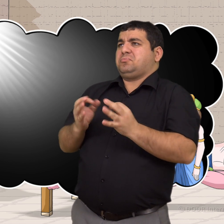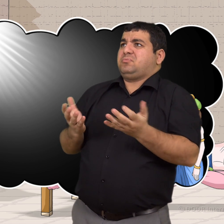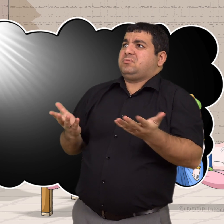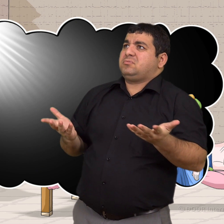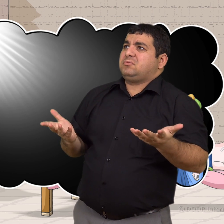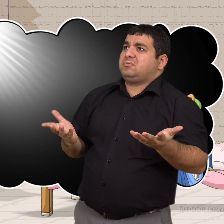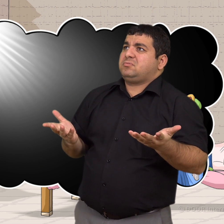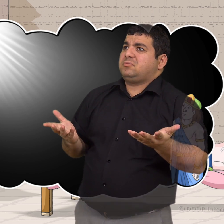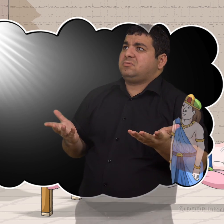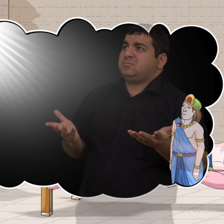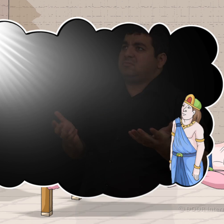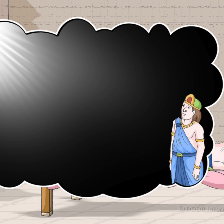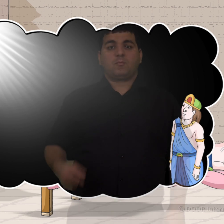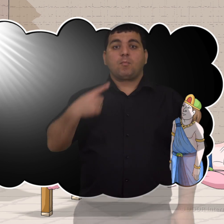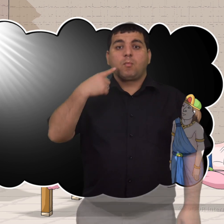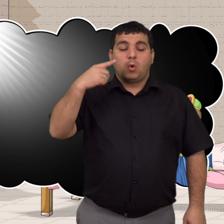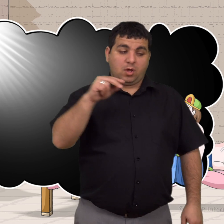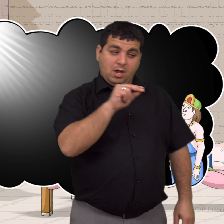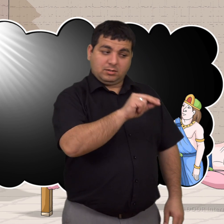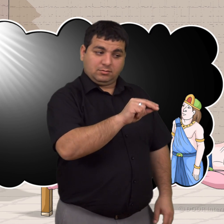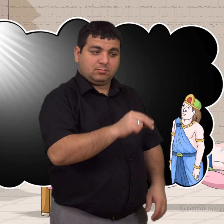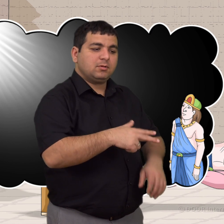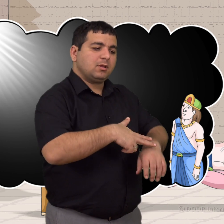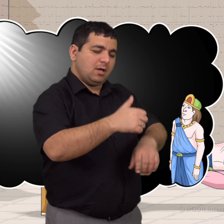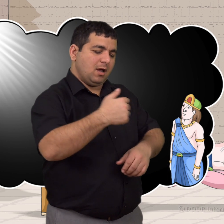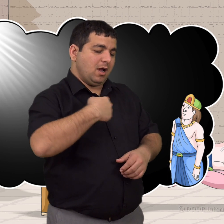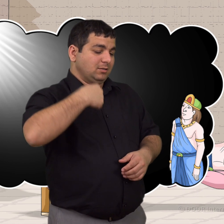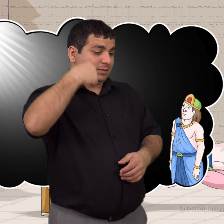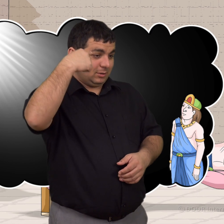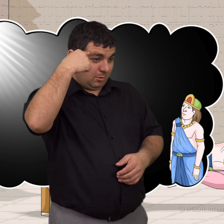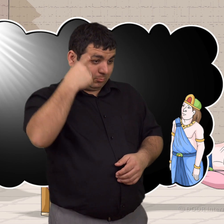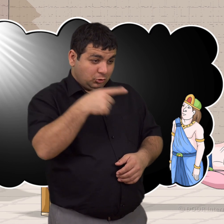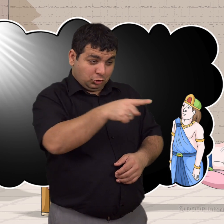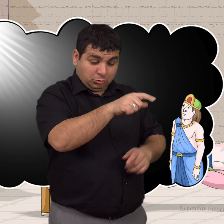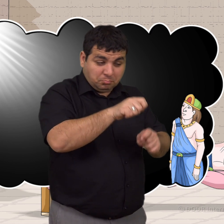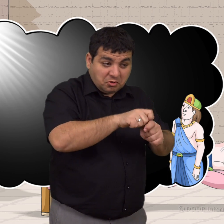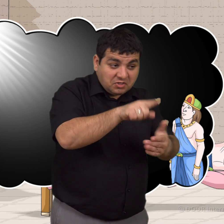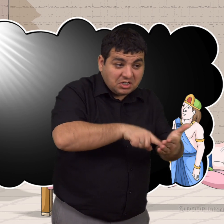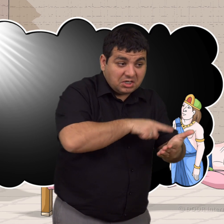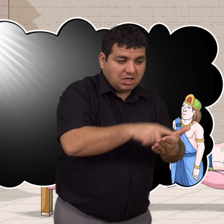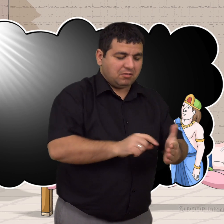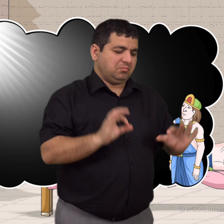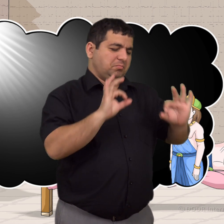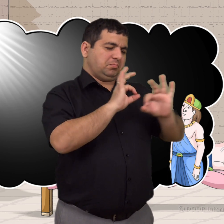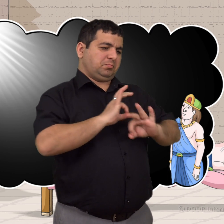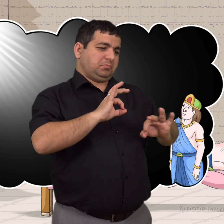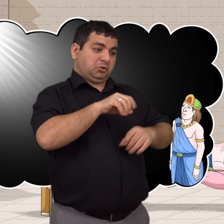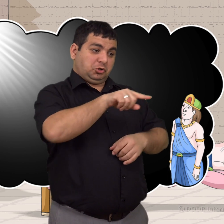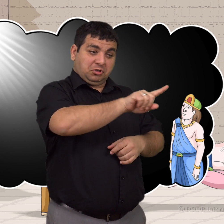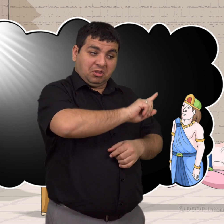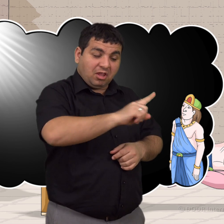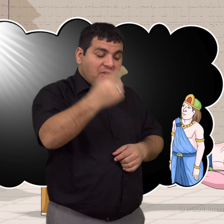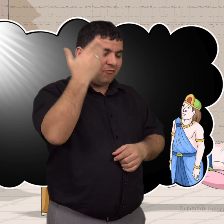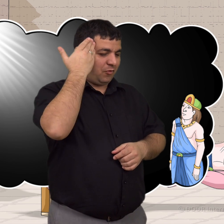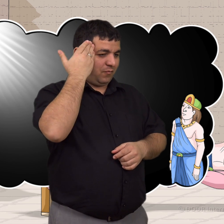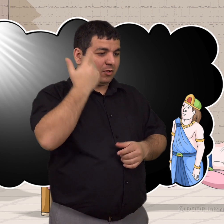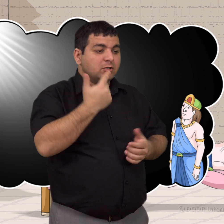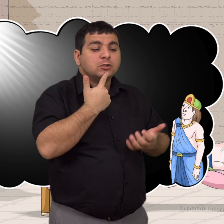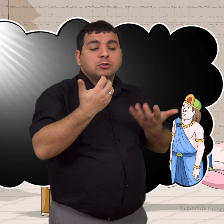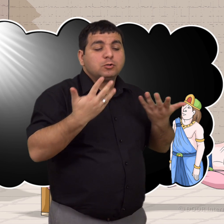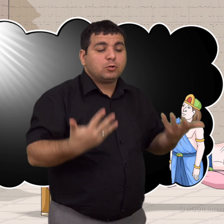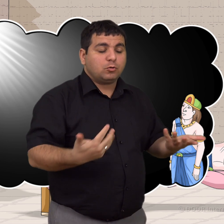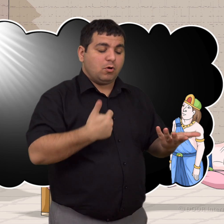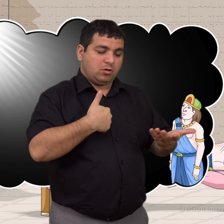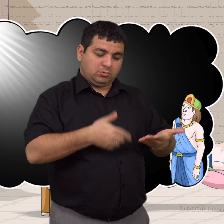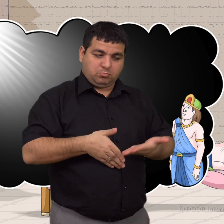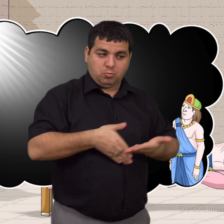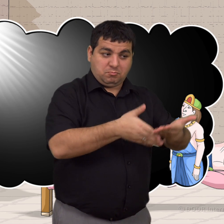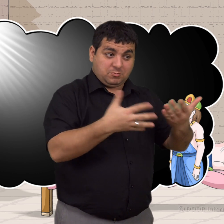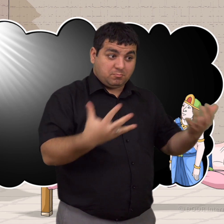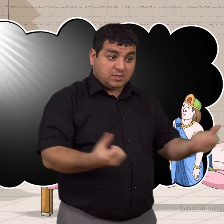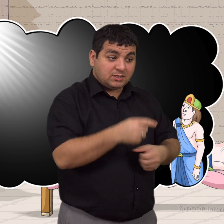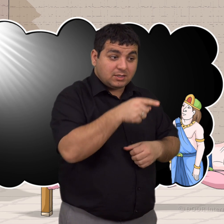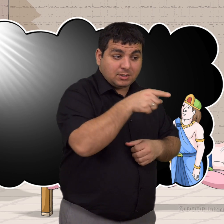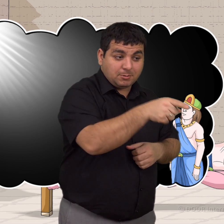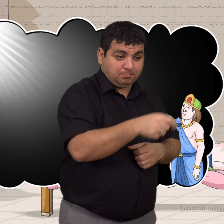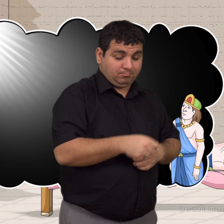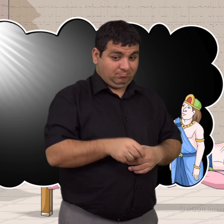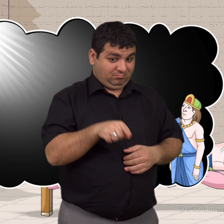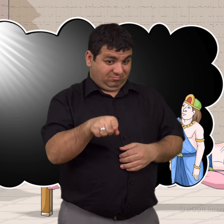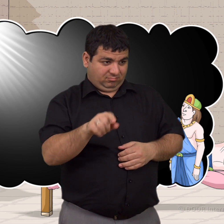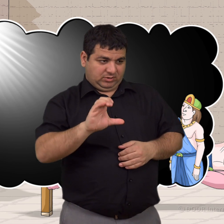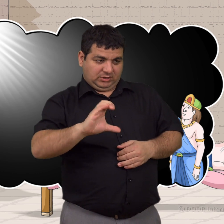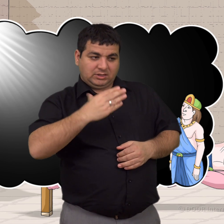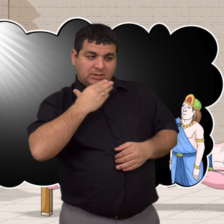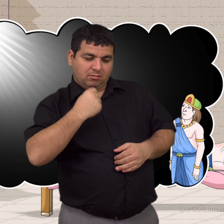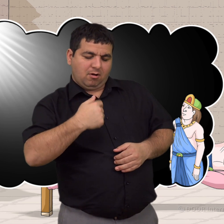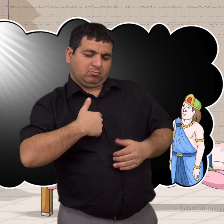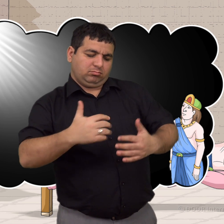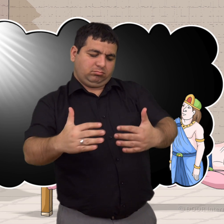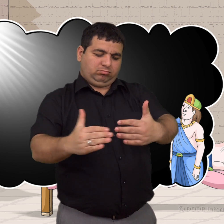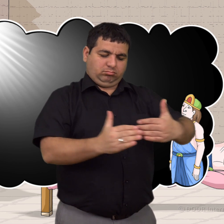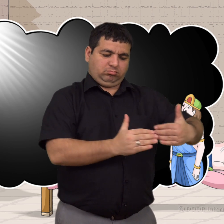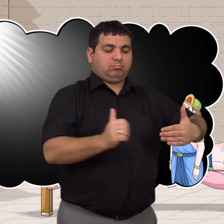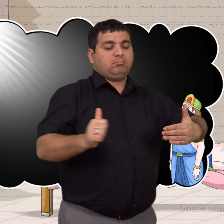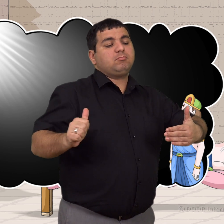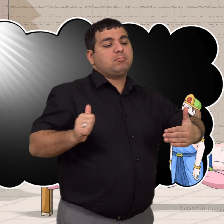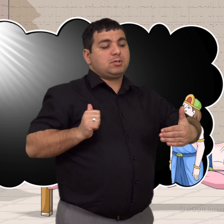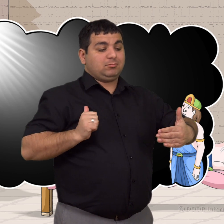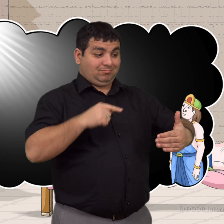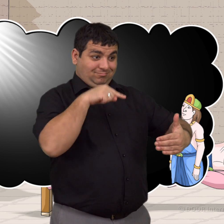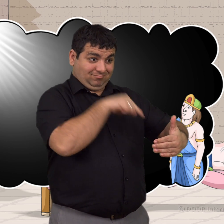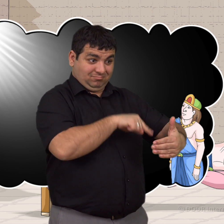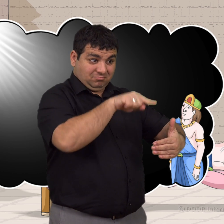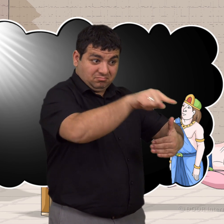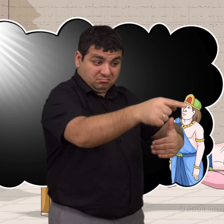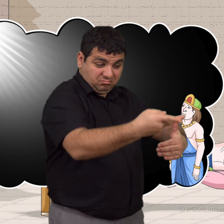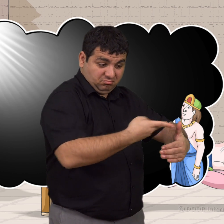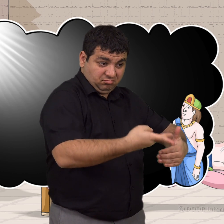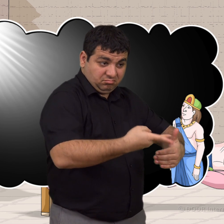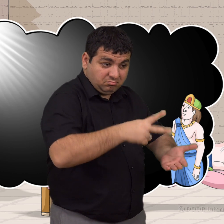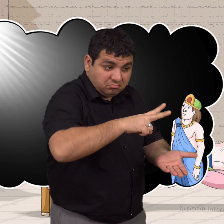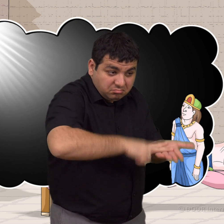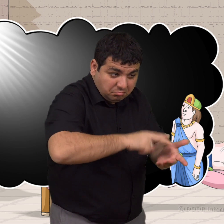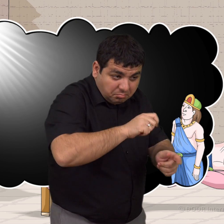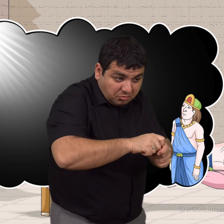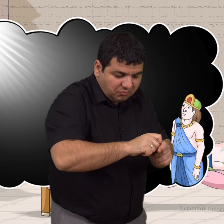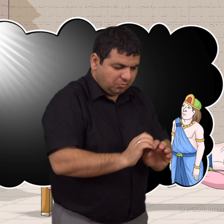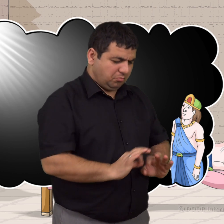I have done this in the integrity of my heart and the innocence of my hands.”